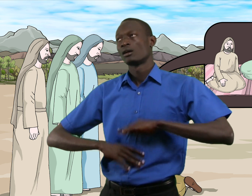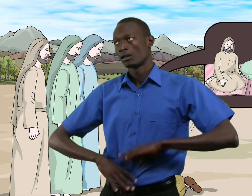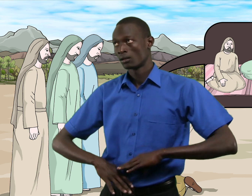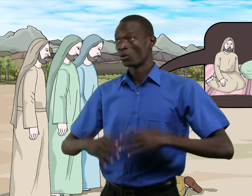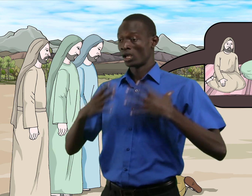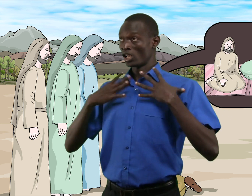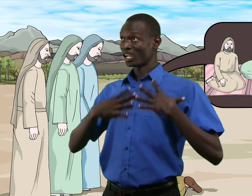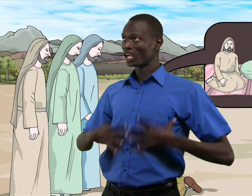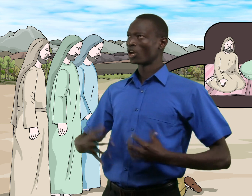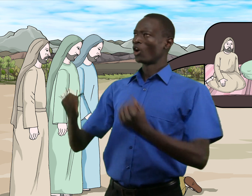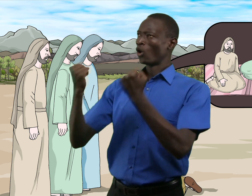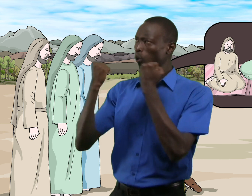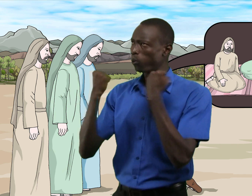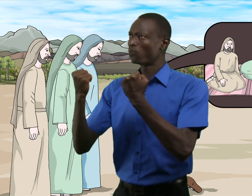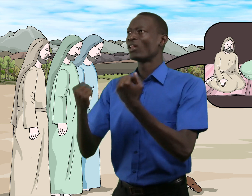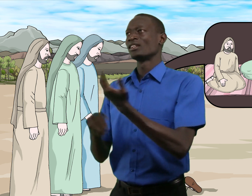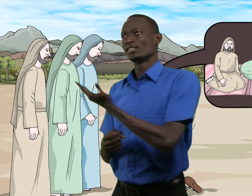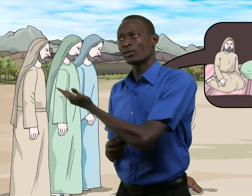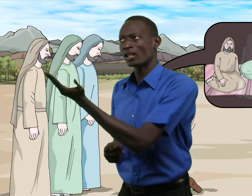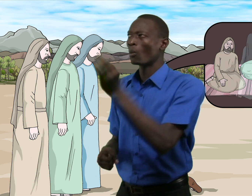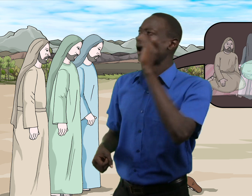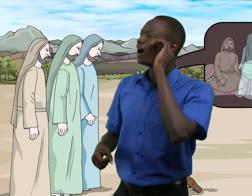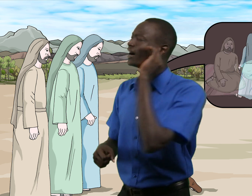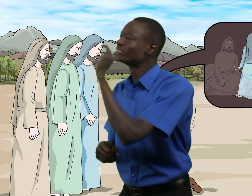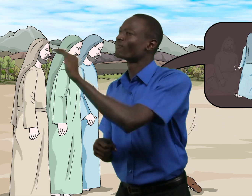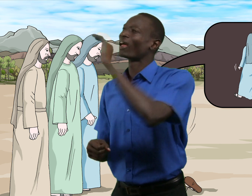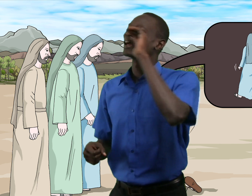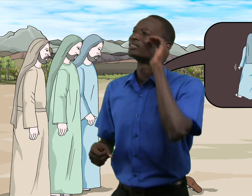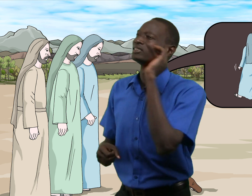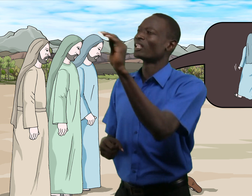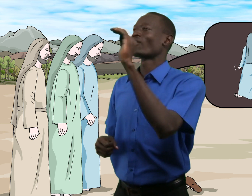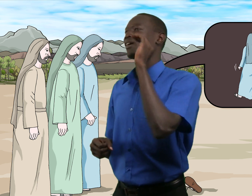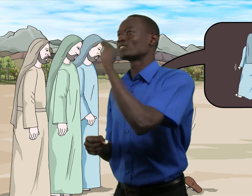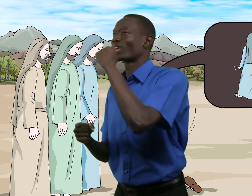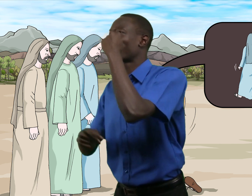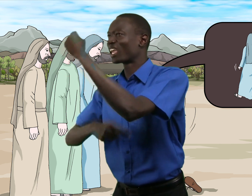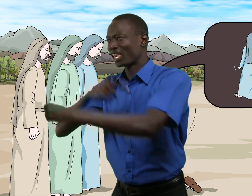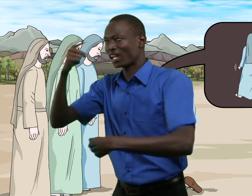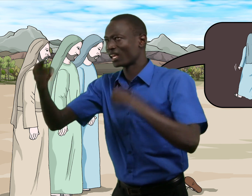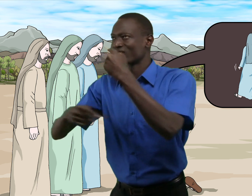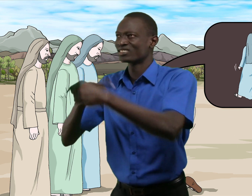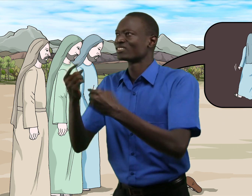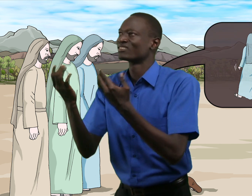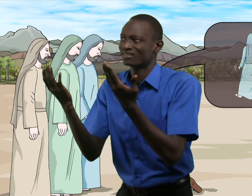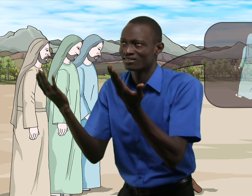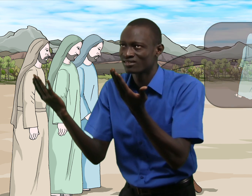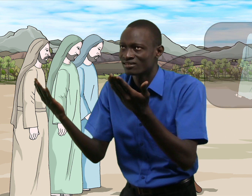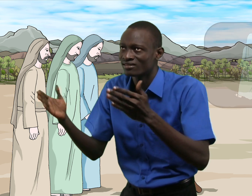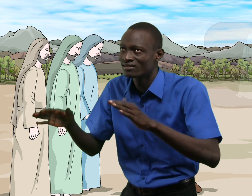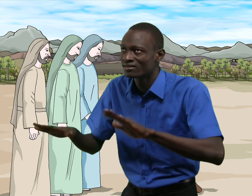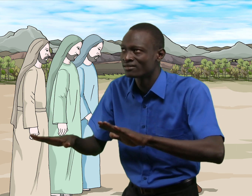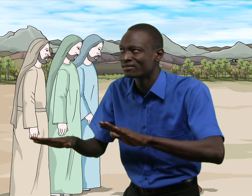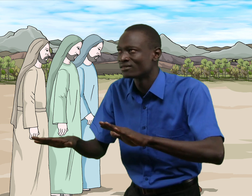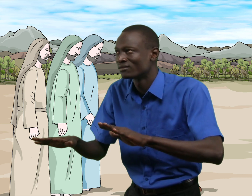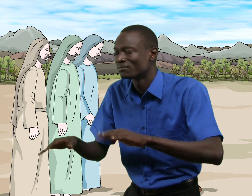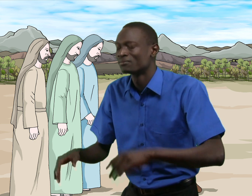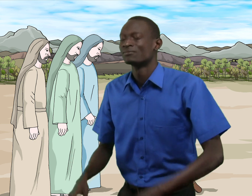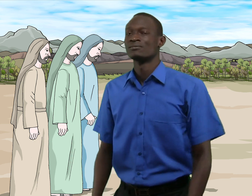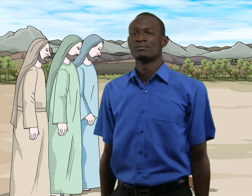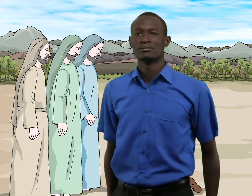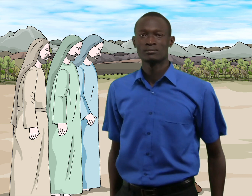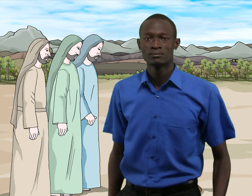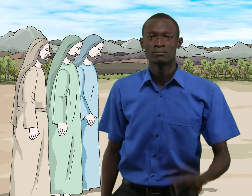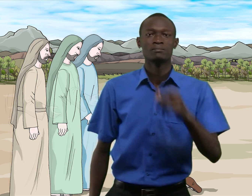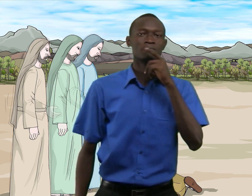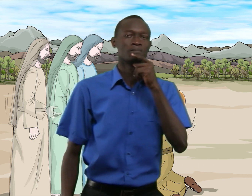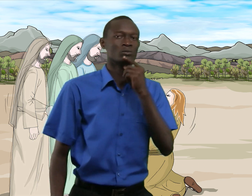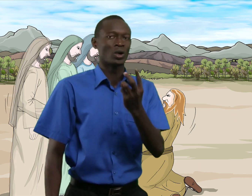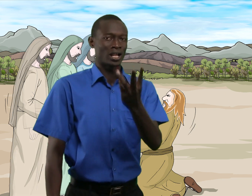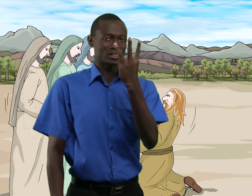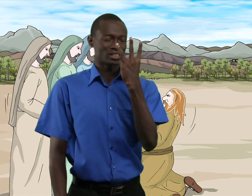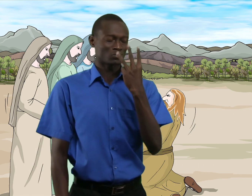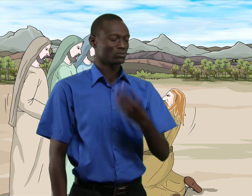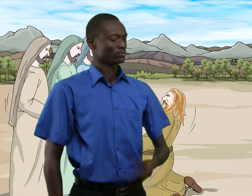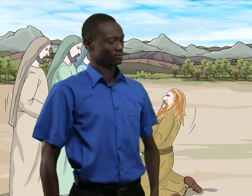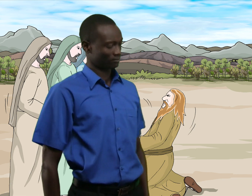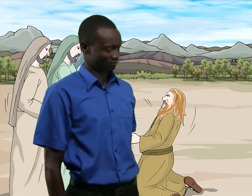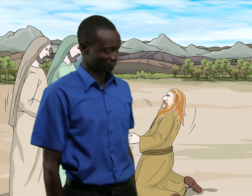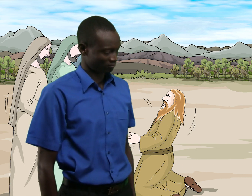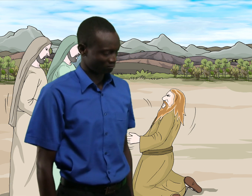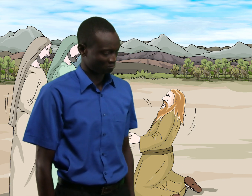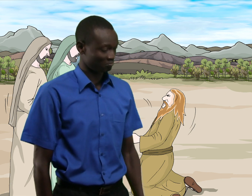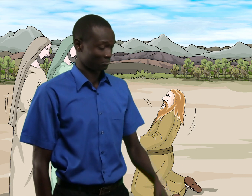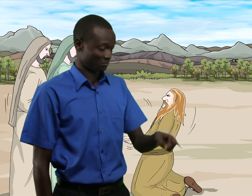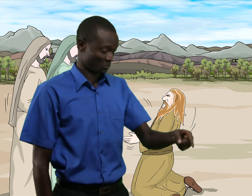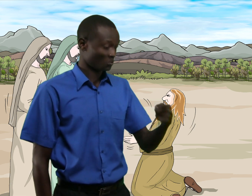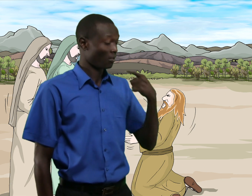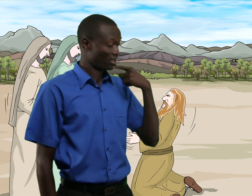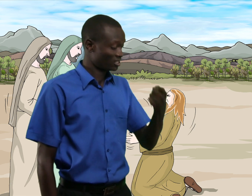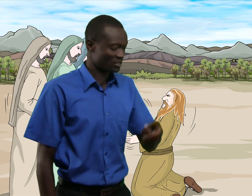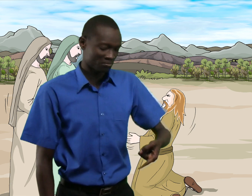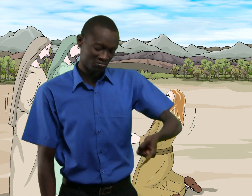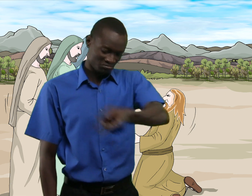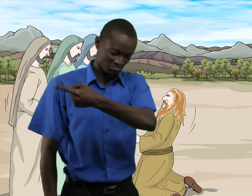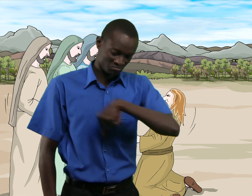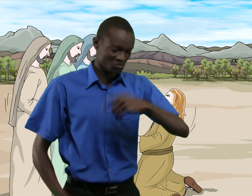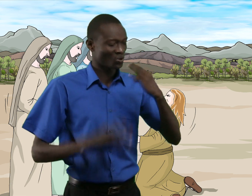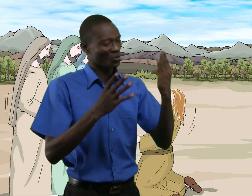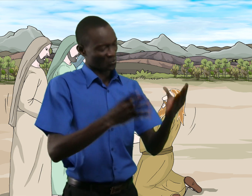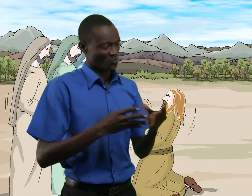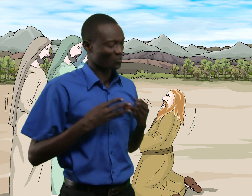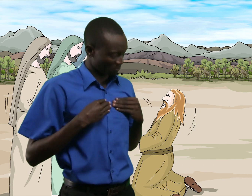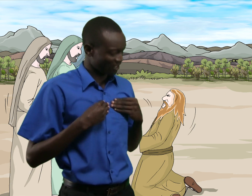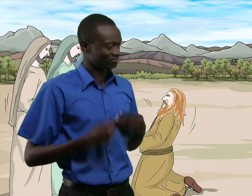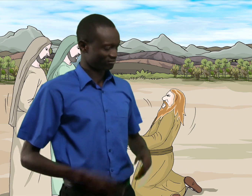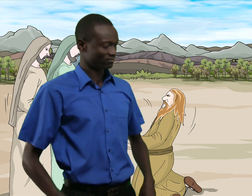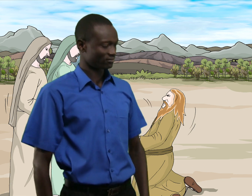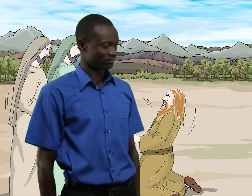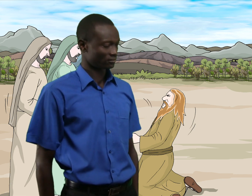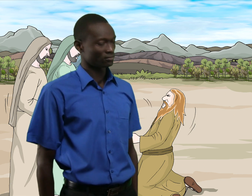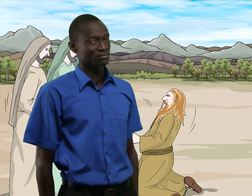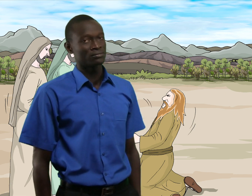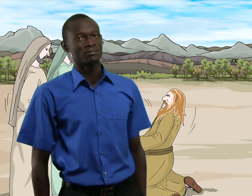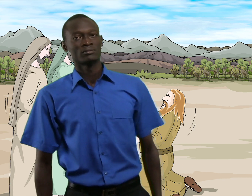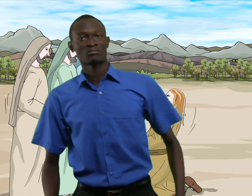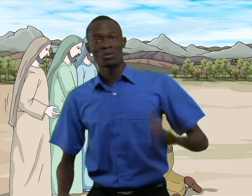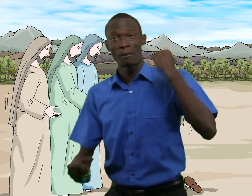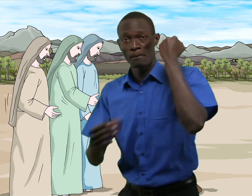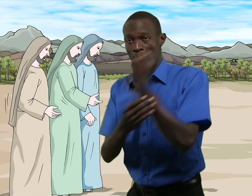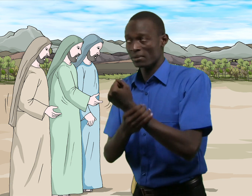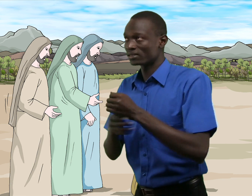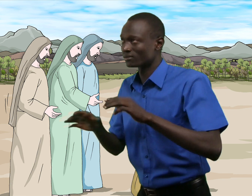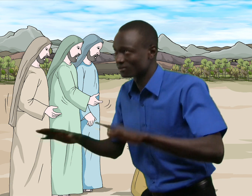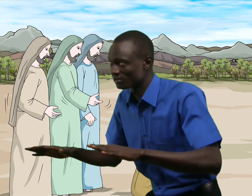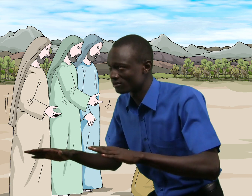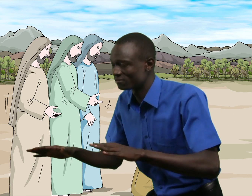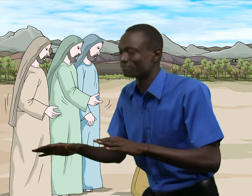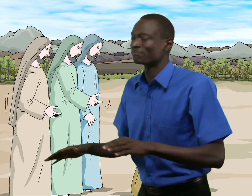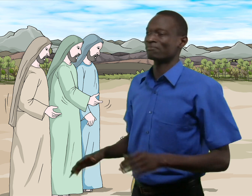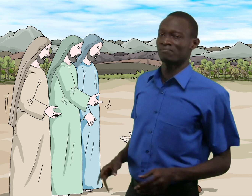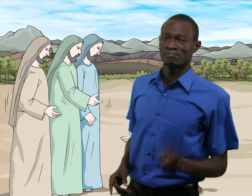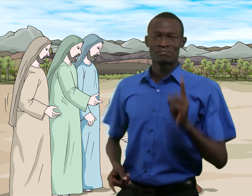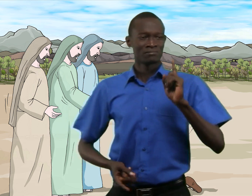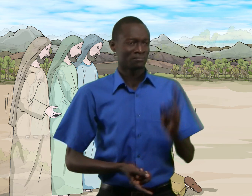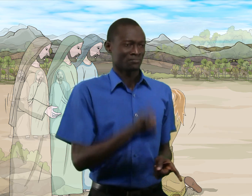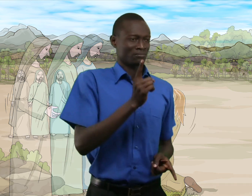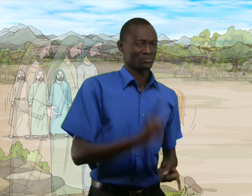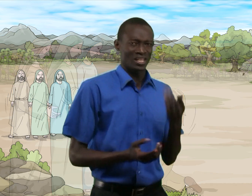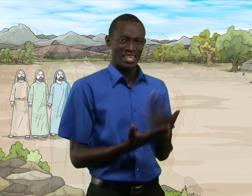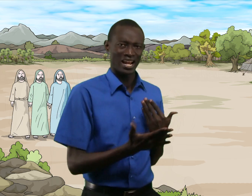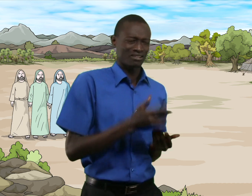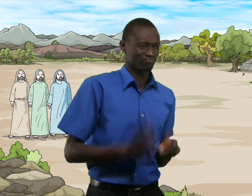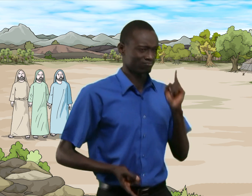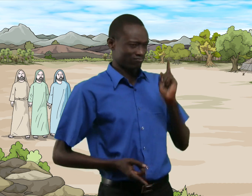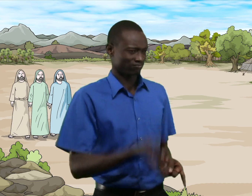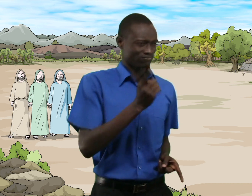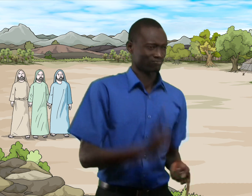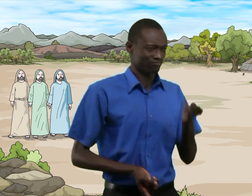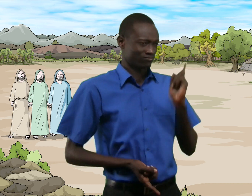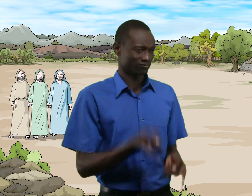After that, you may continue on your way.” “Yes,” they replied, “you may do as you have said.”